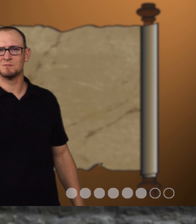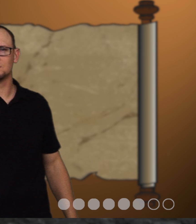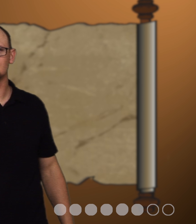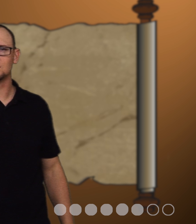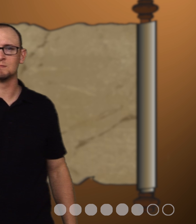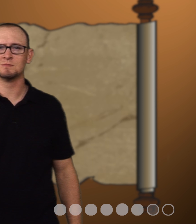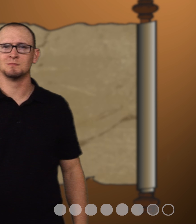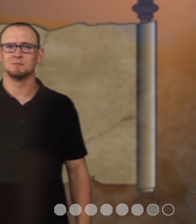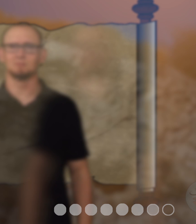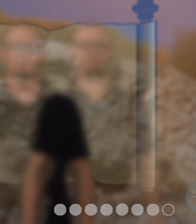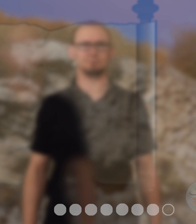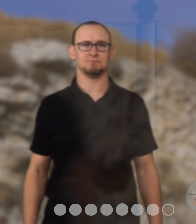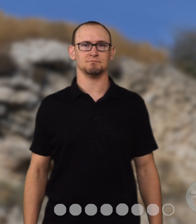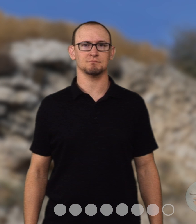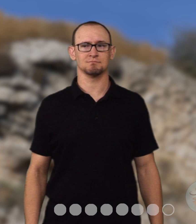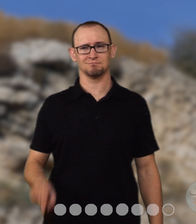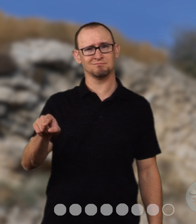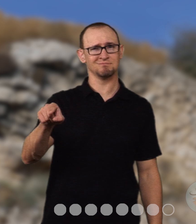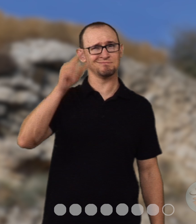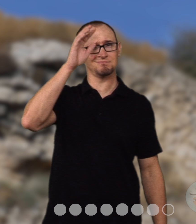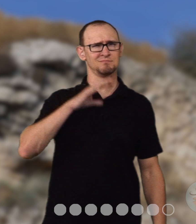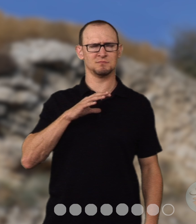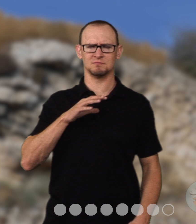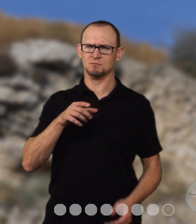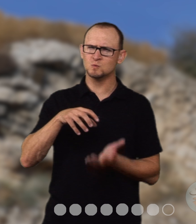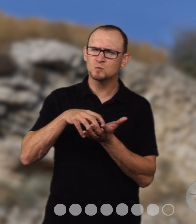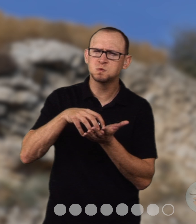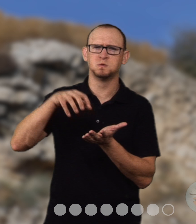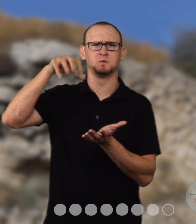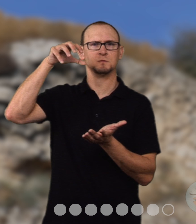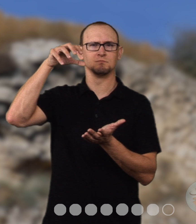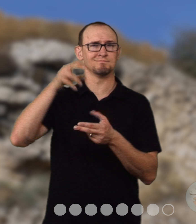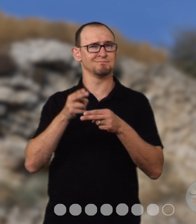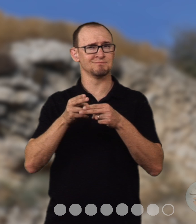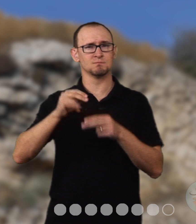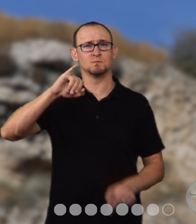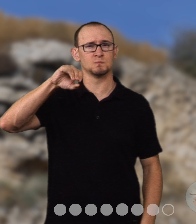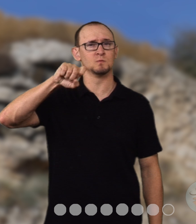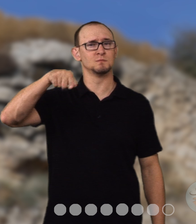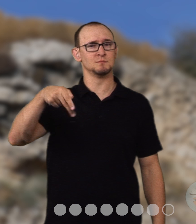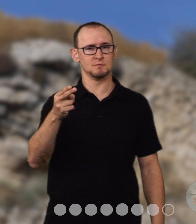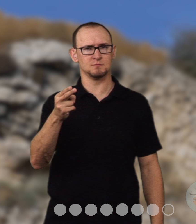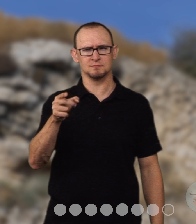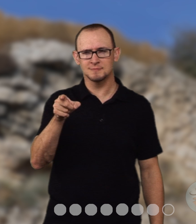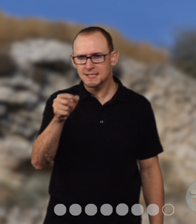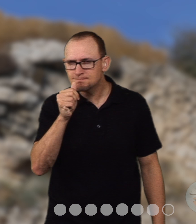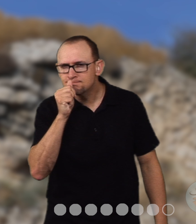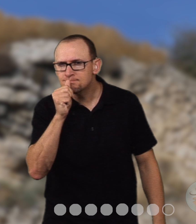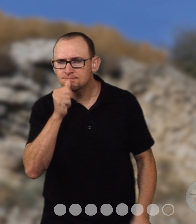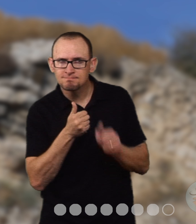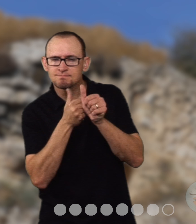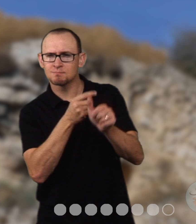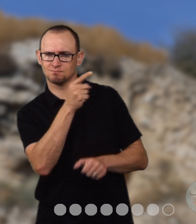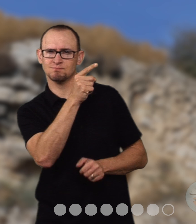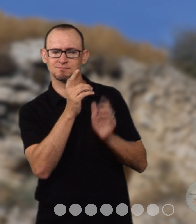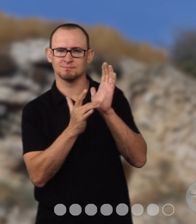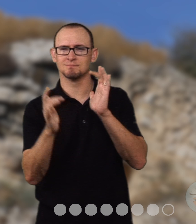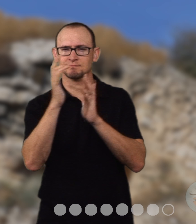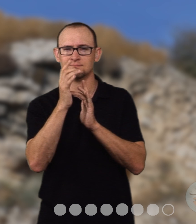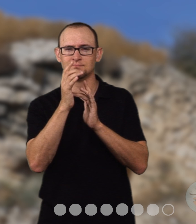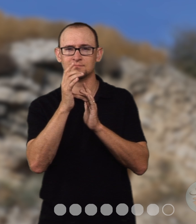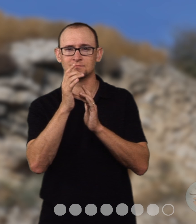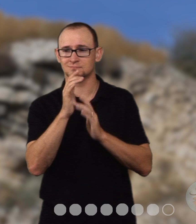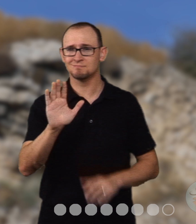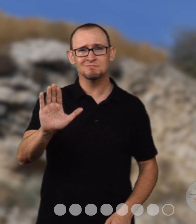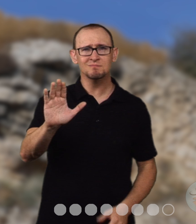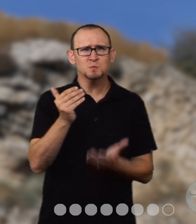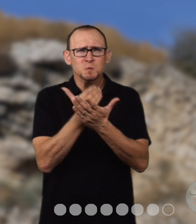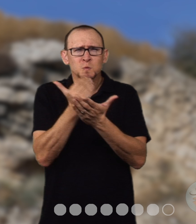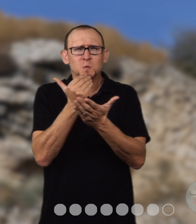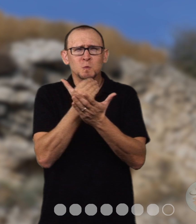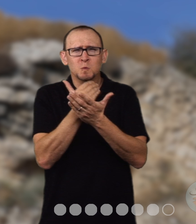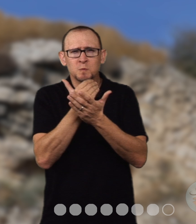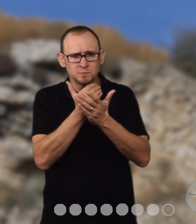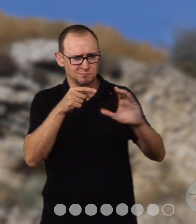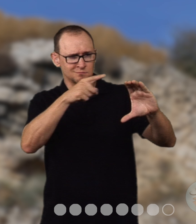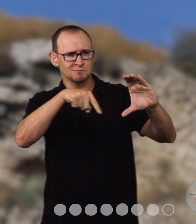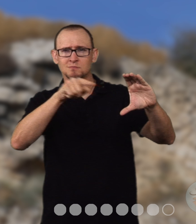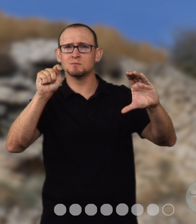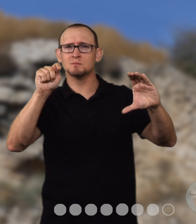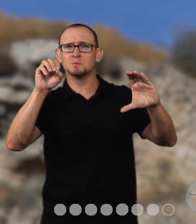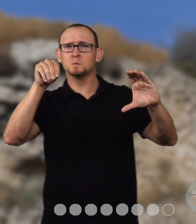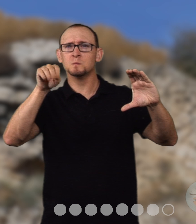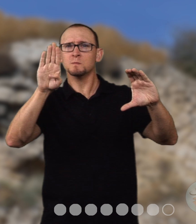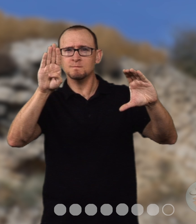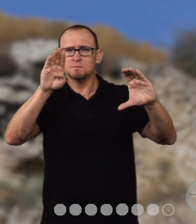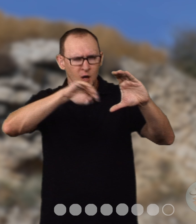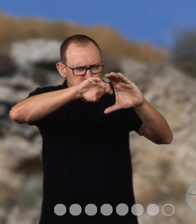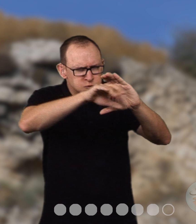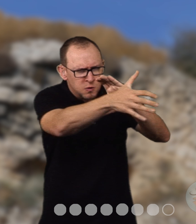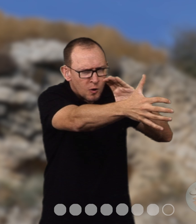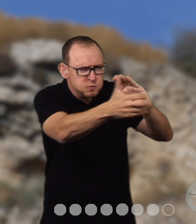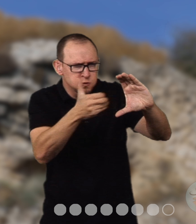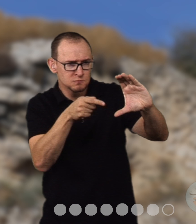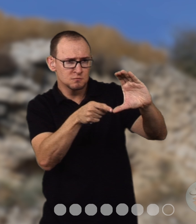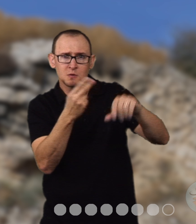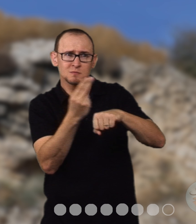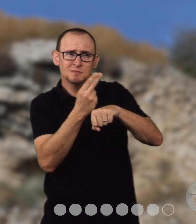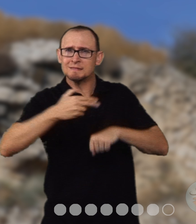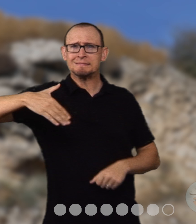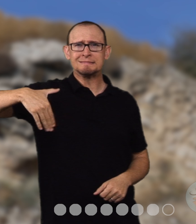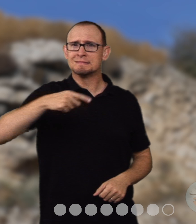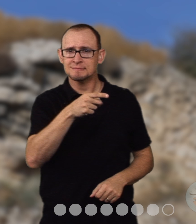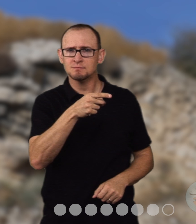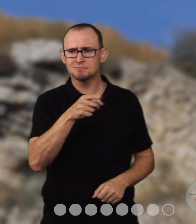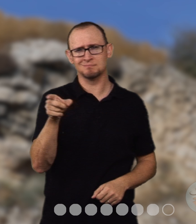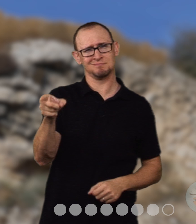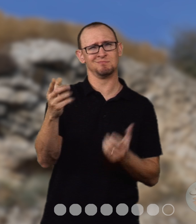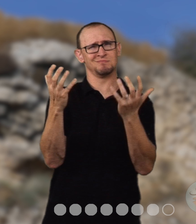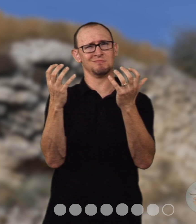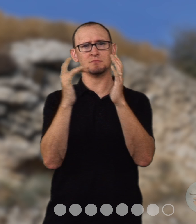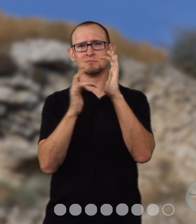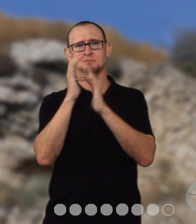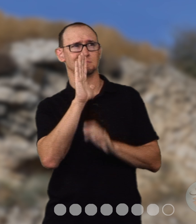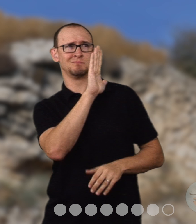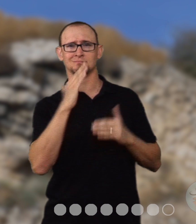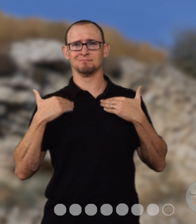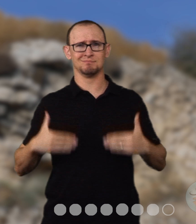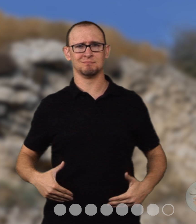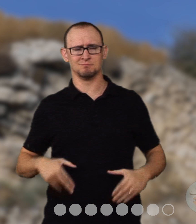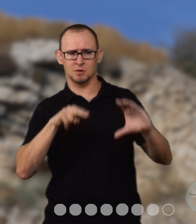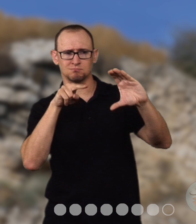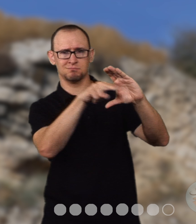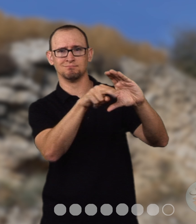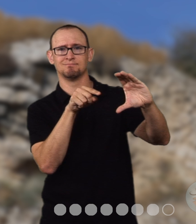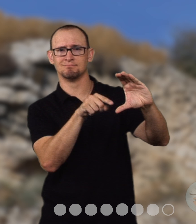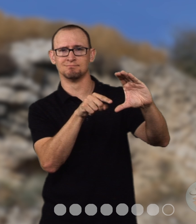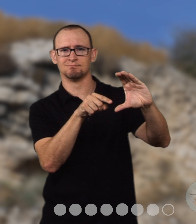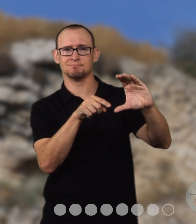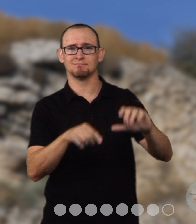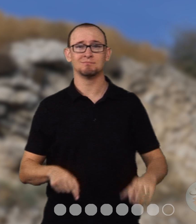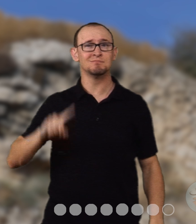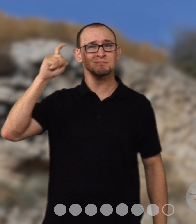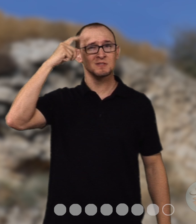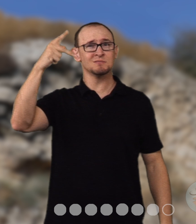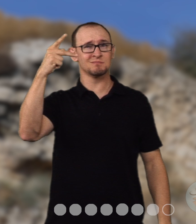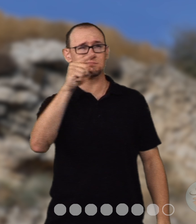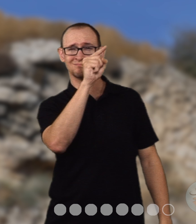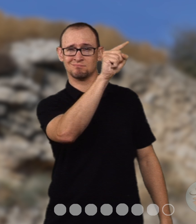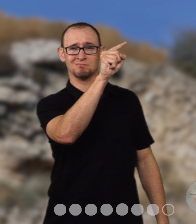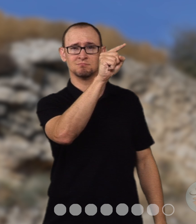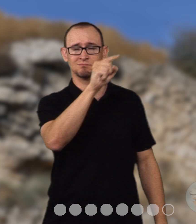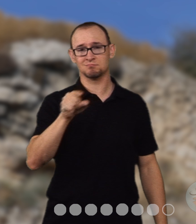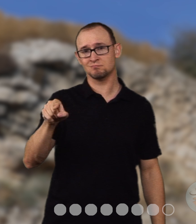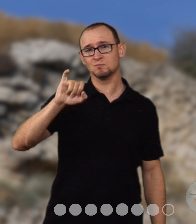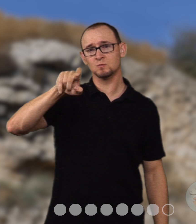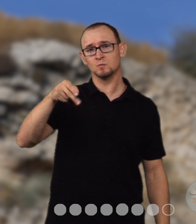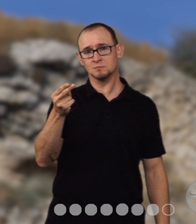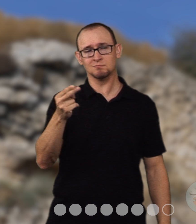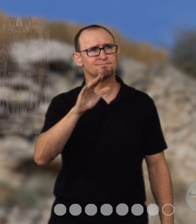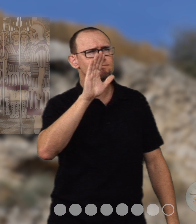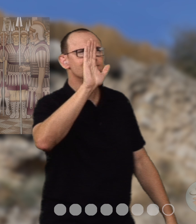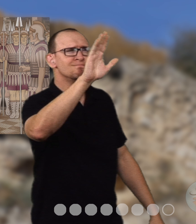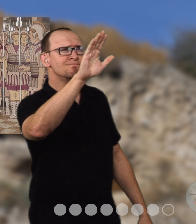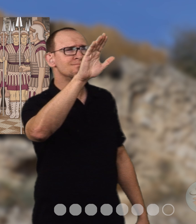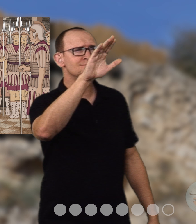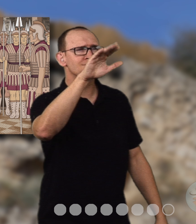When it was evening, there came a rich man from Arimathea named Joseph, who himself was a disciple of Jesus. and placed it in his own new tomb that he had cut into the rock. Then he rolled a great stone across the entrance to the tomb and went away.